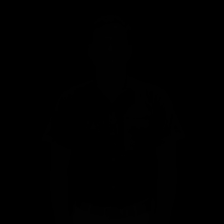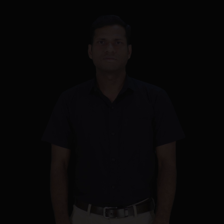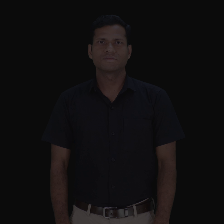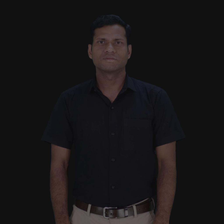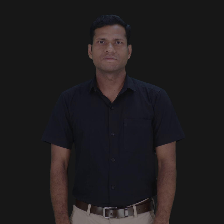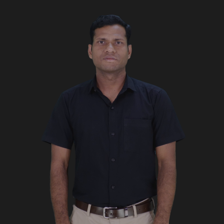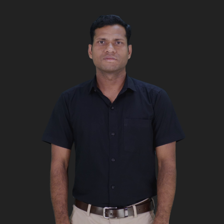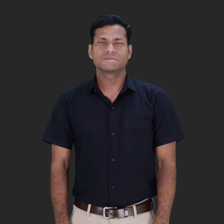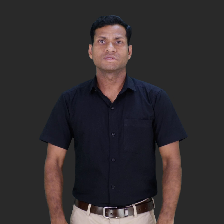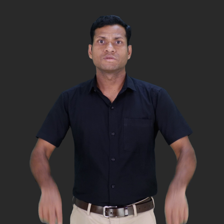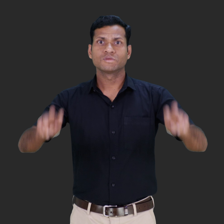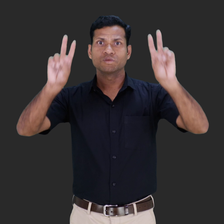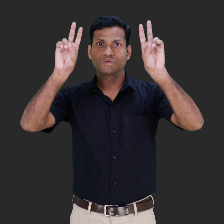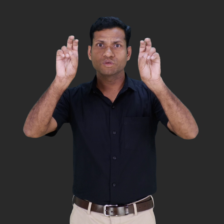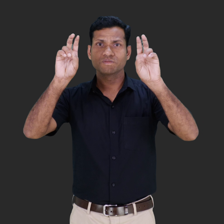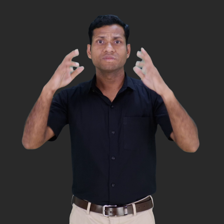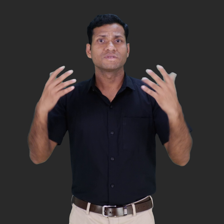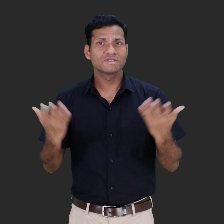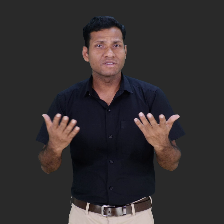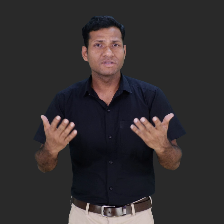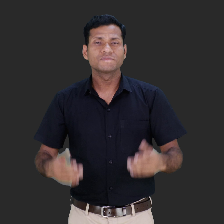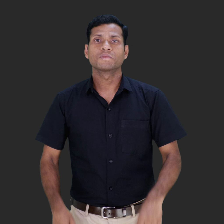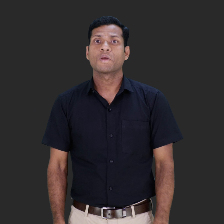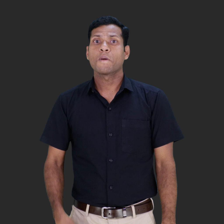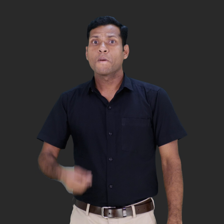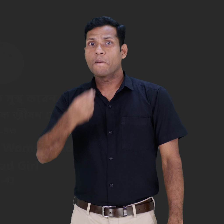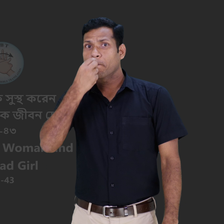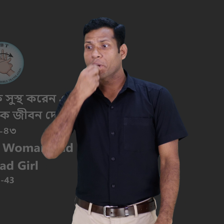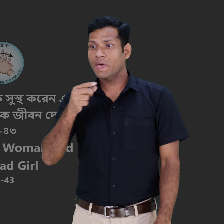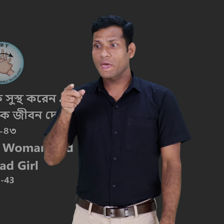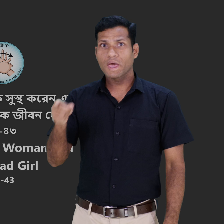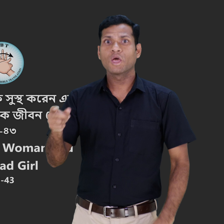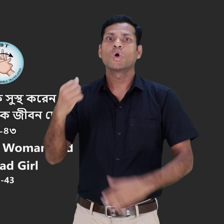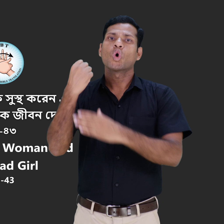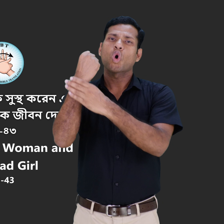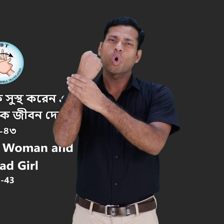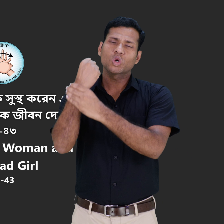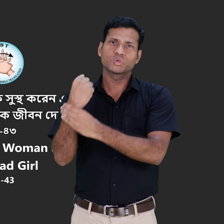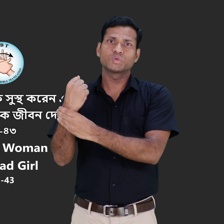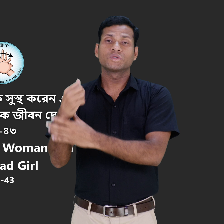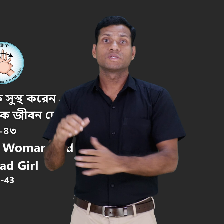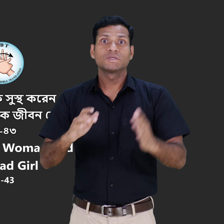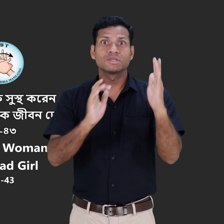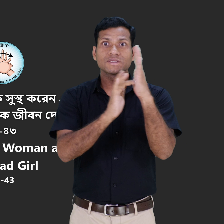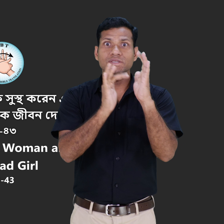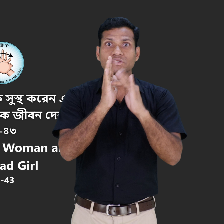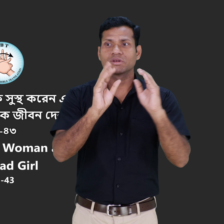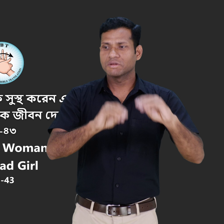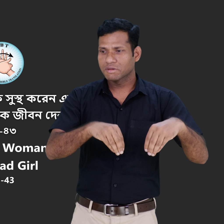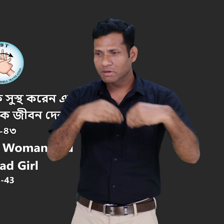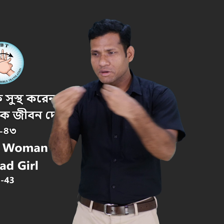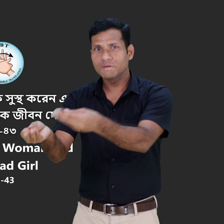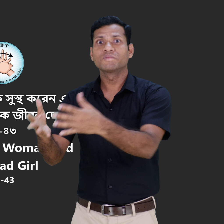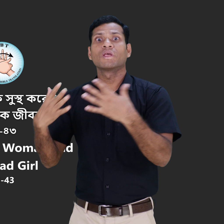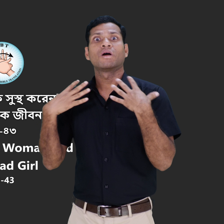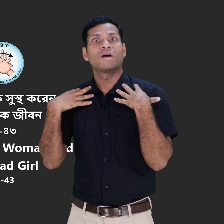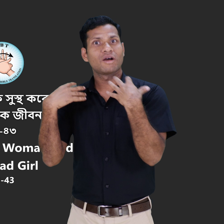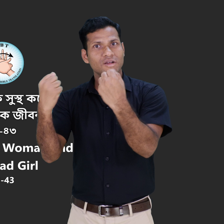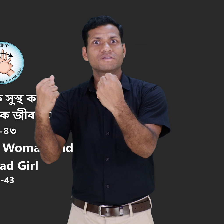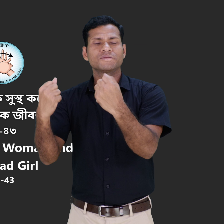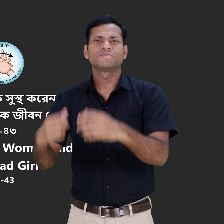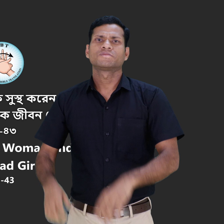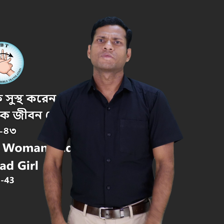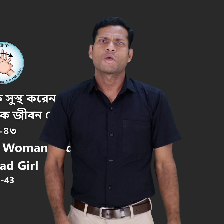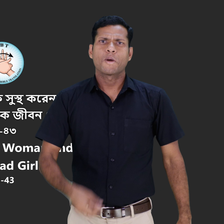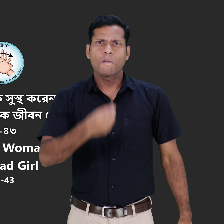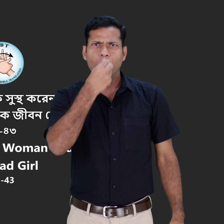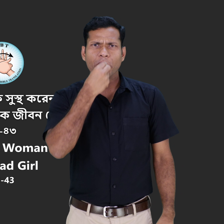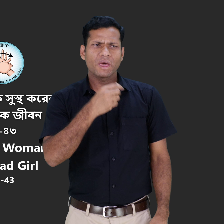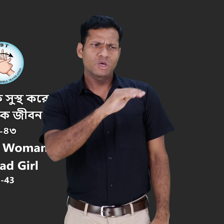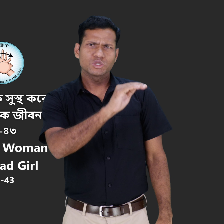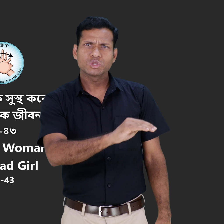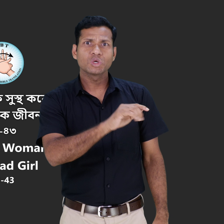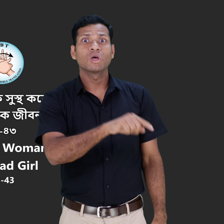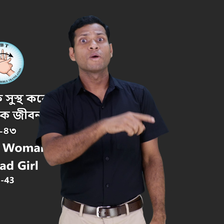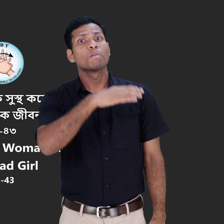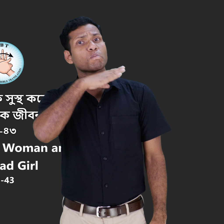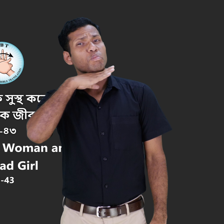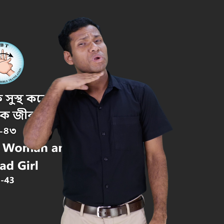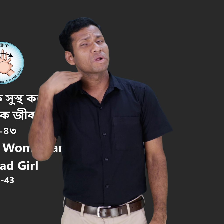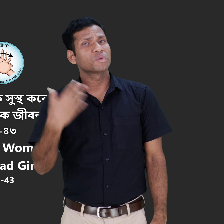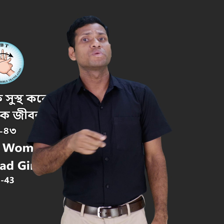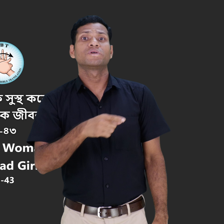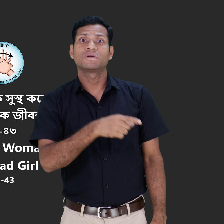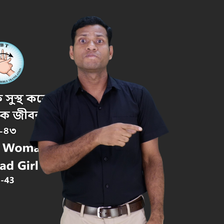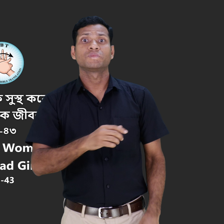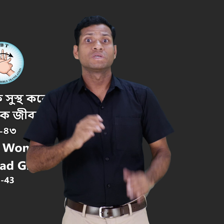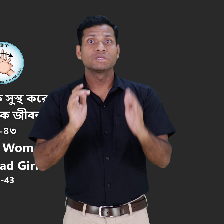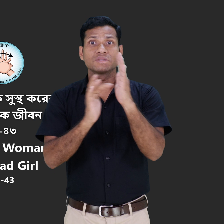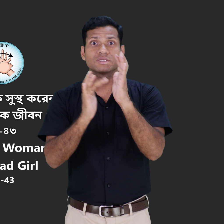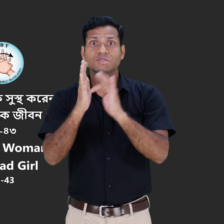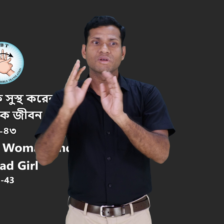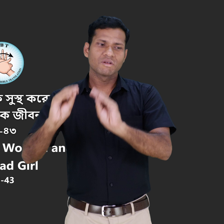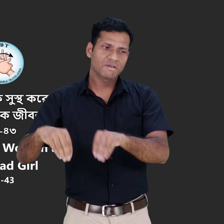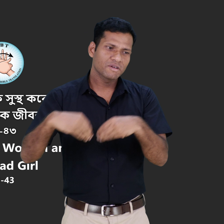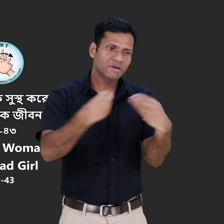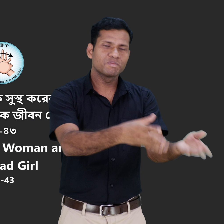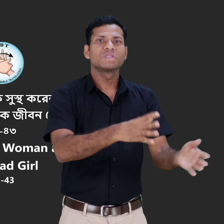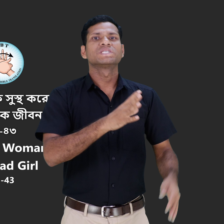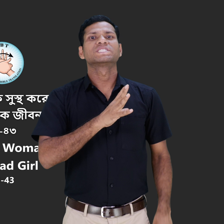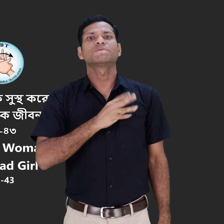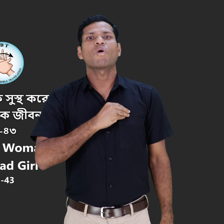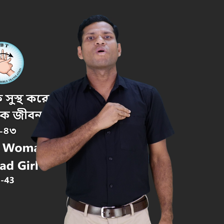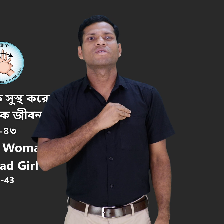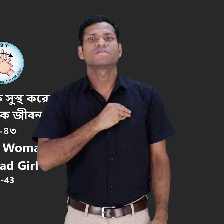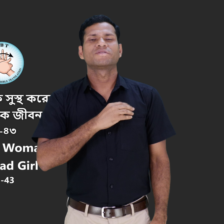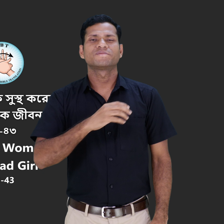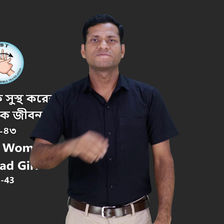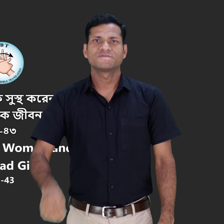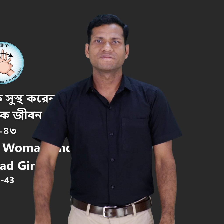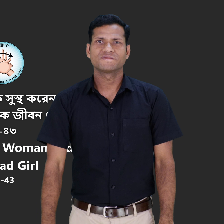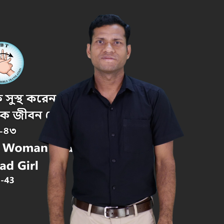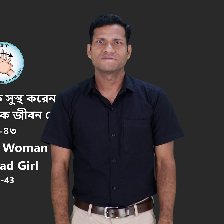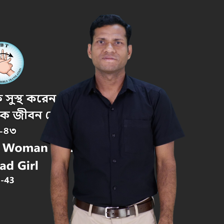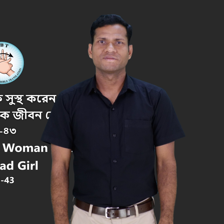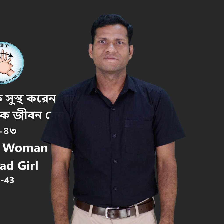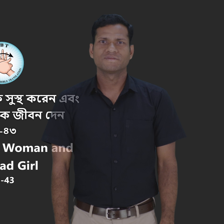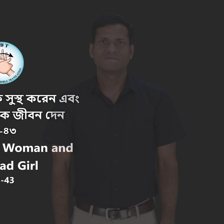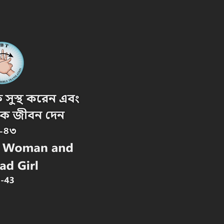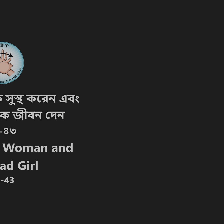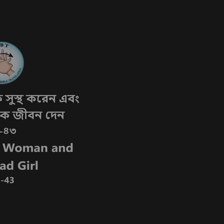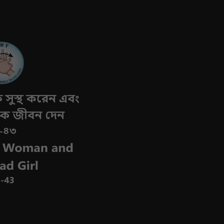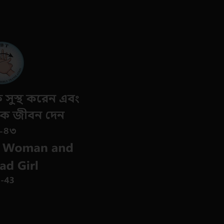Jesus heals a sick woman and raises a dead girl